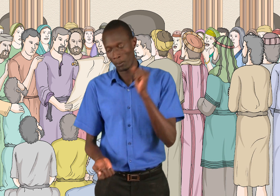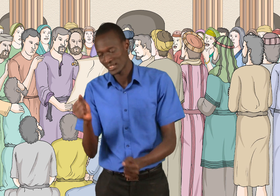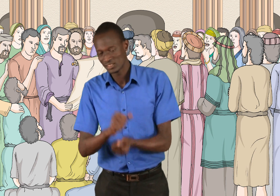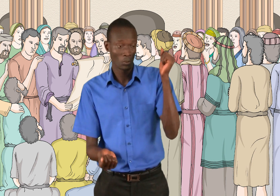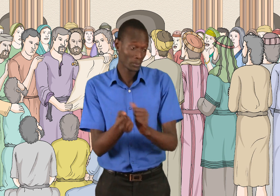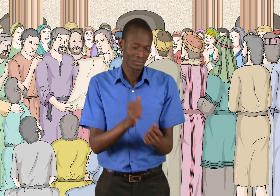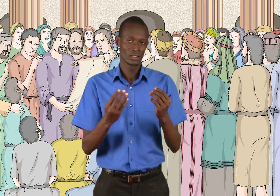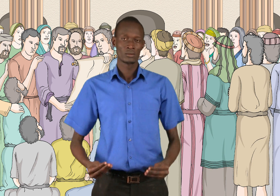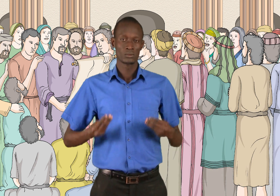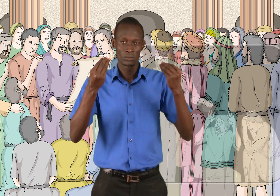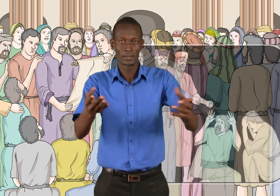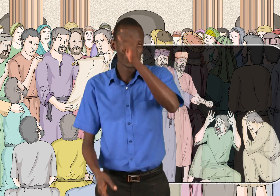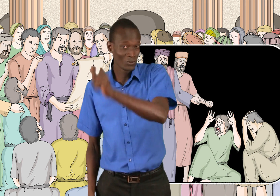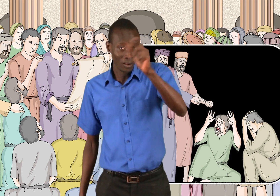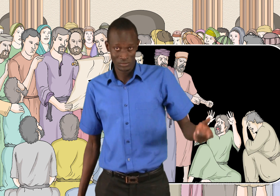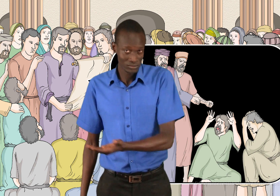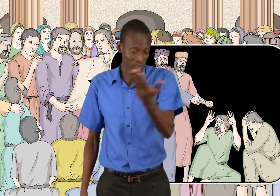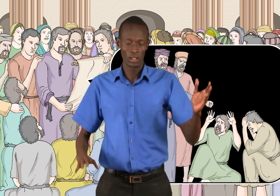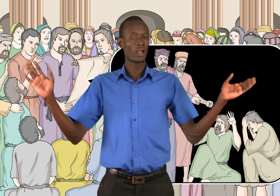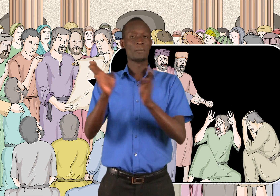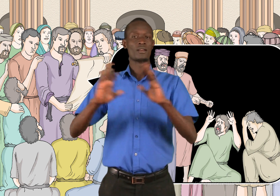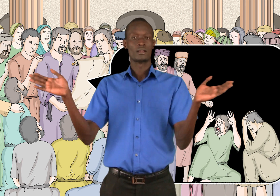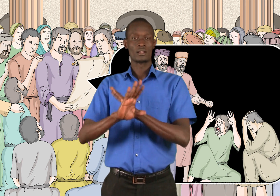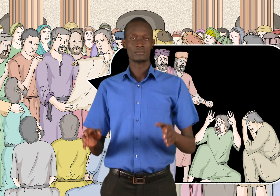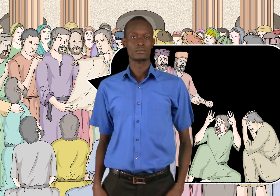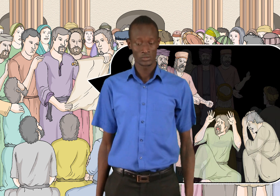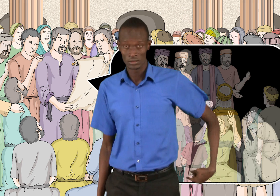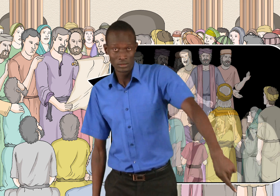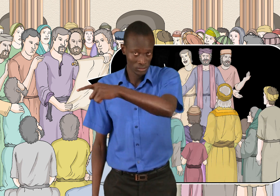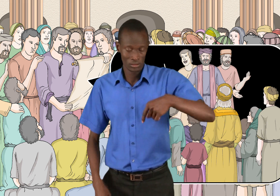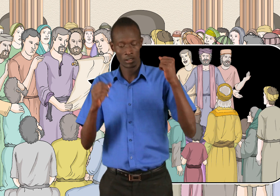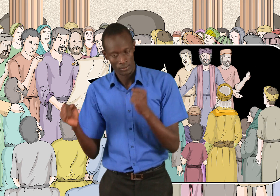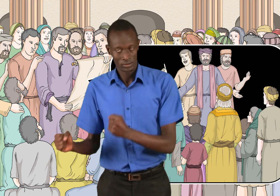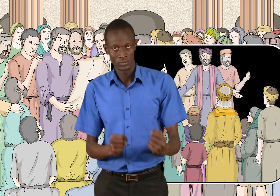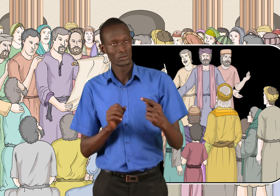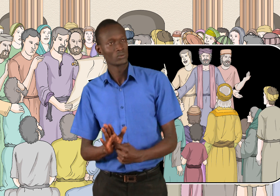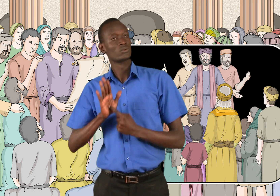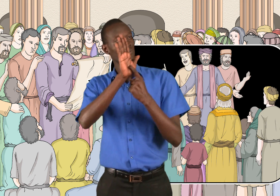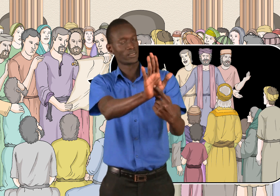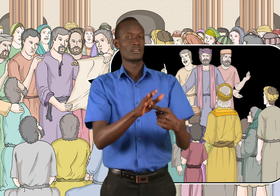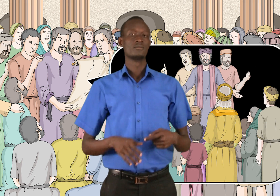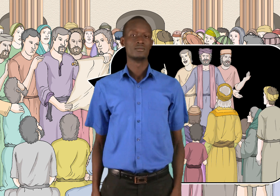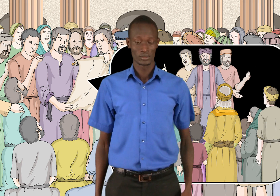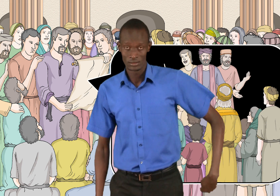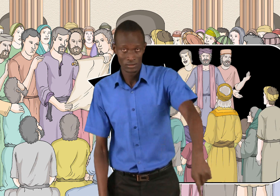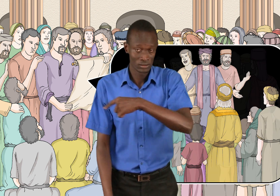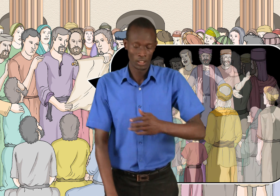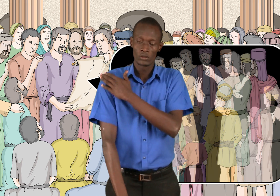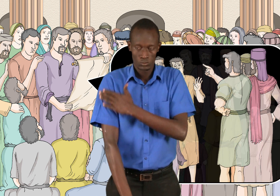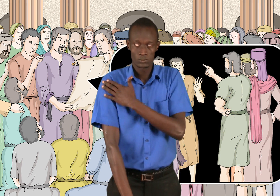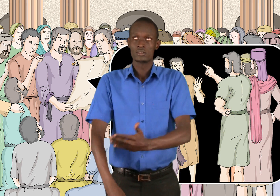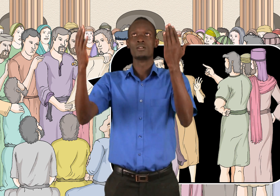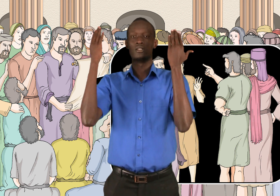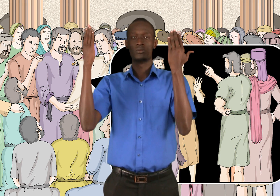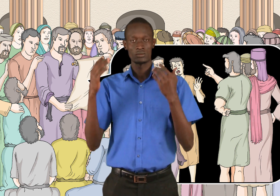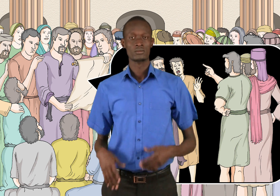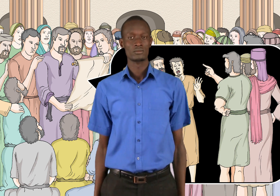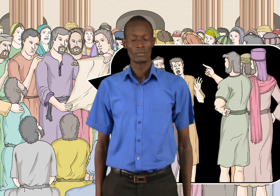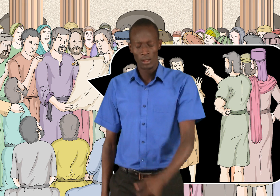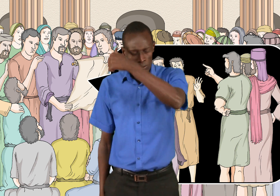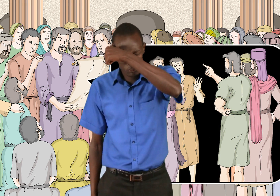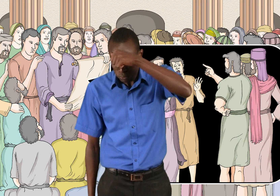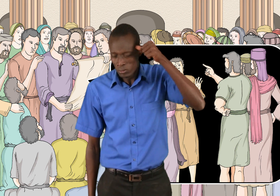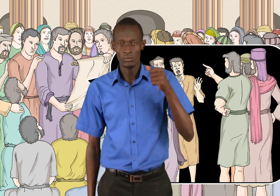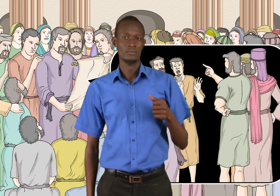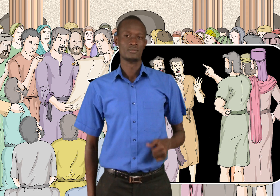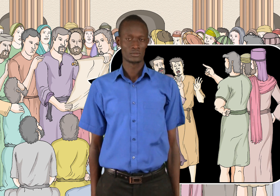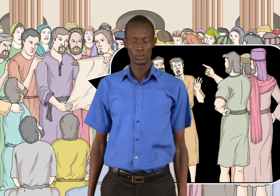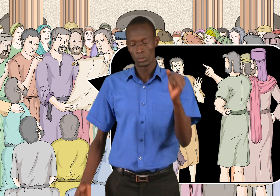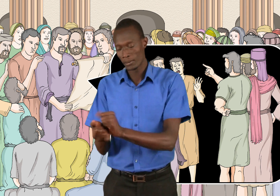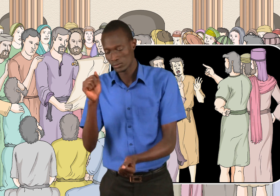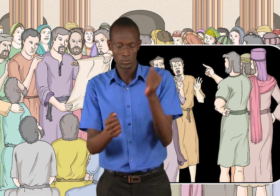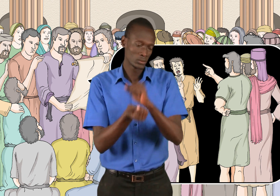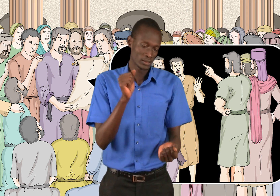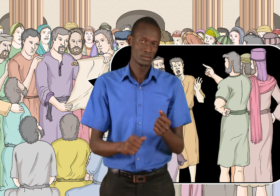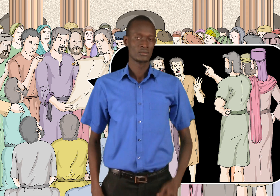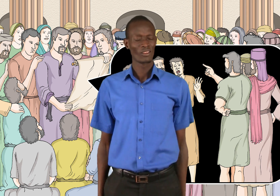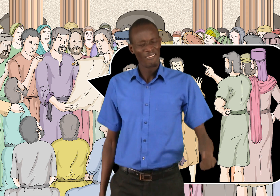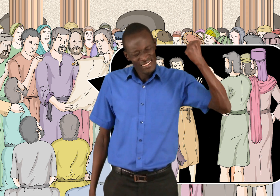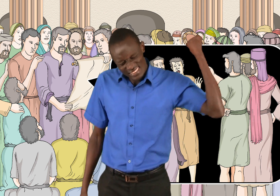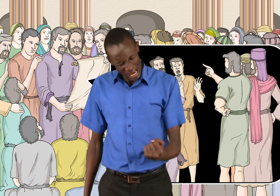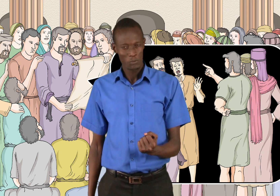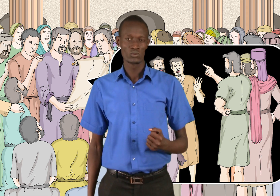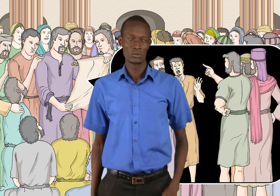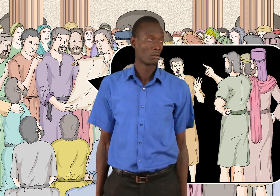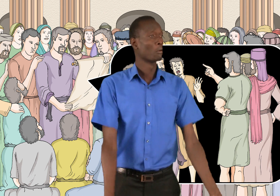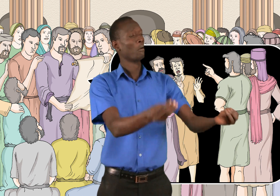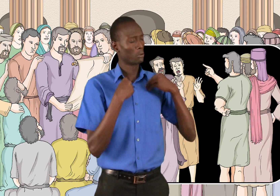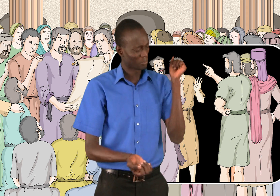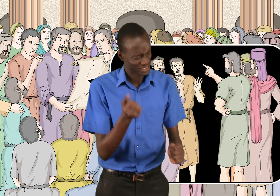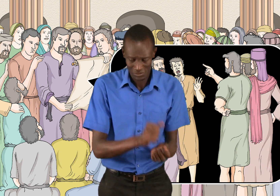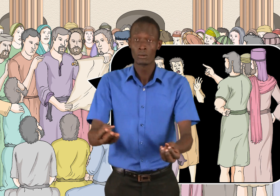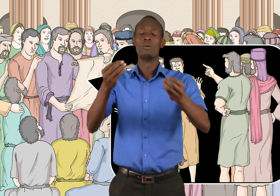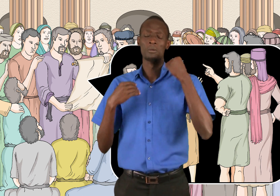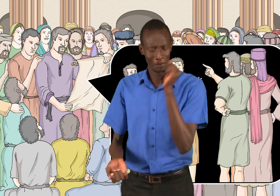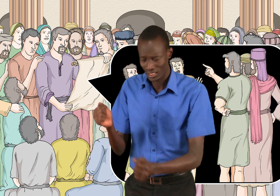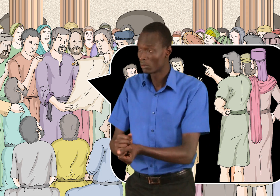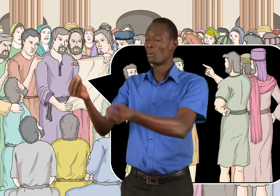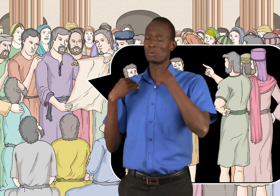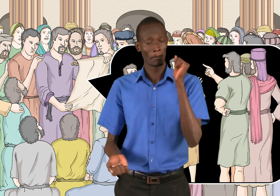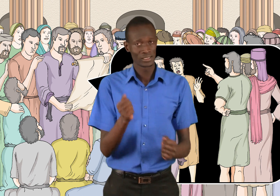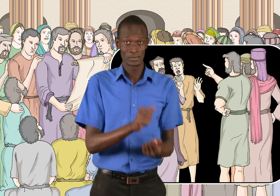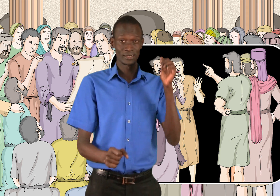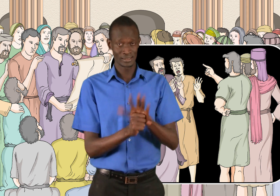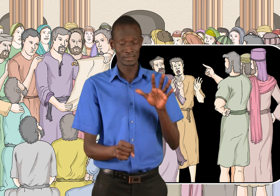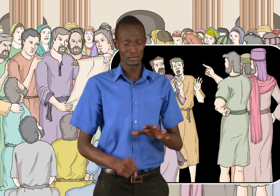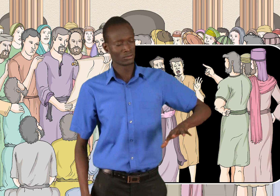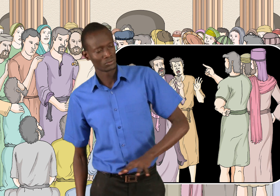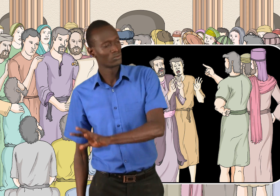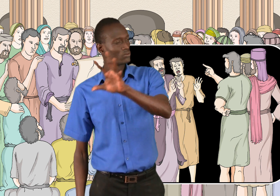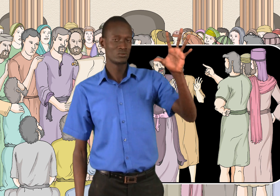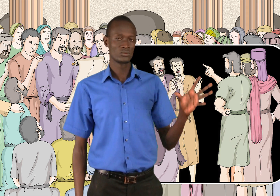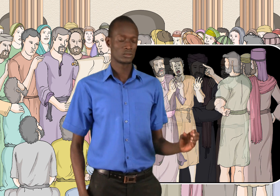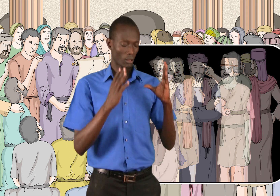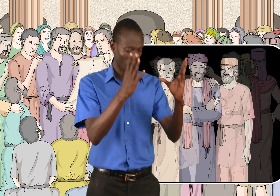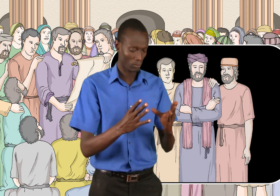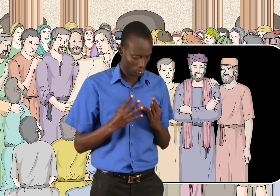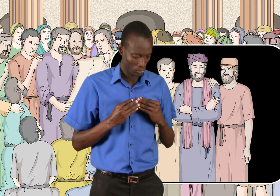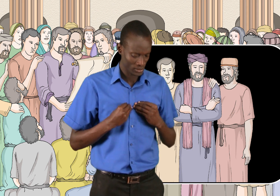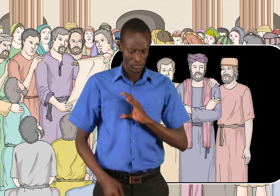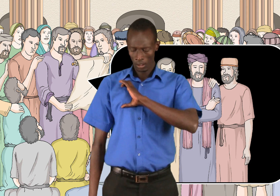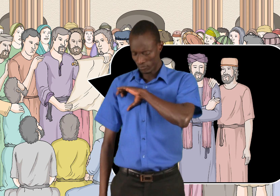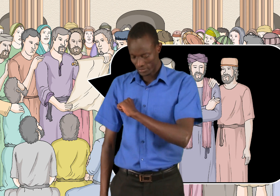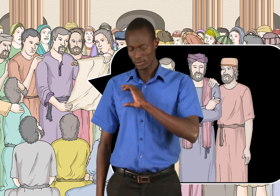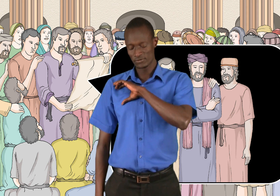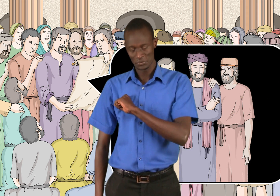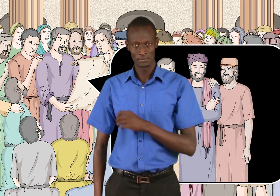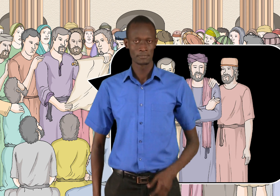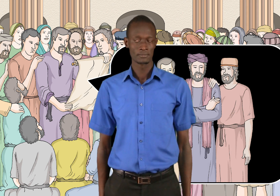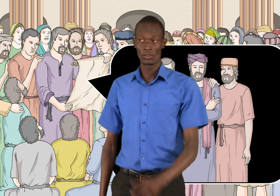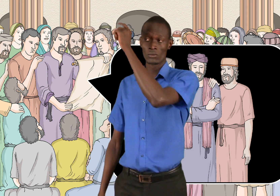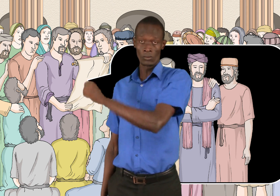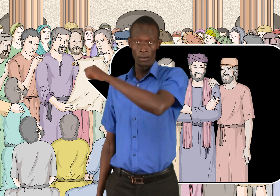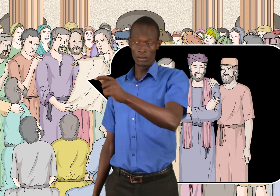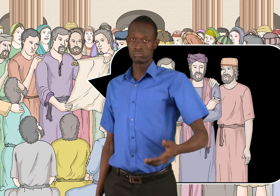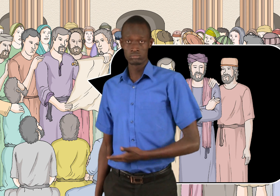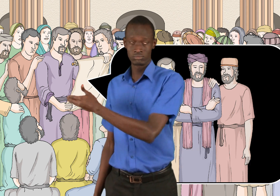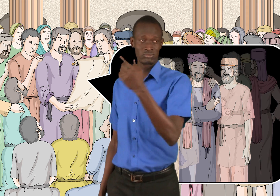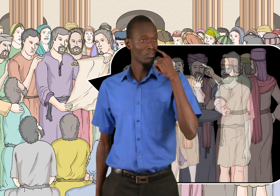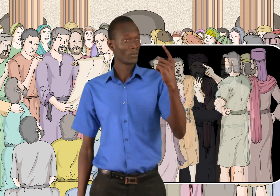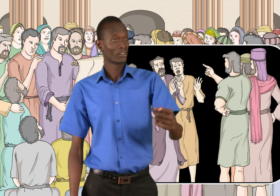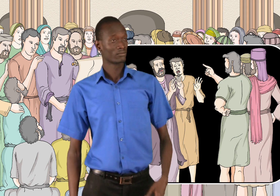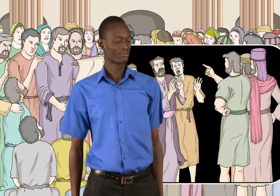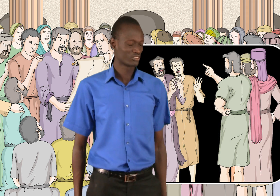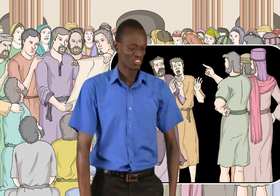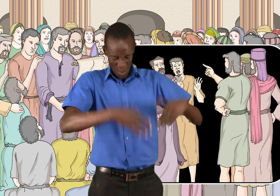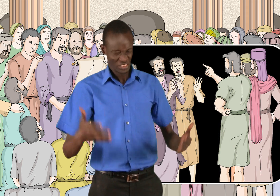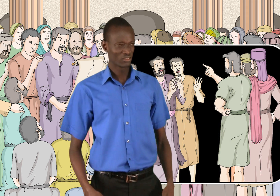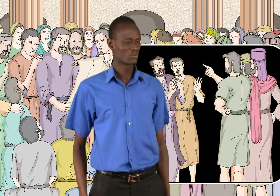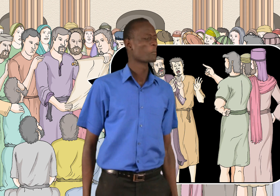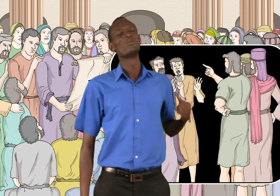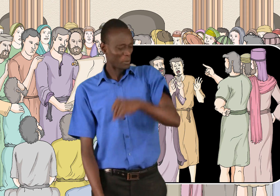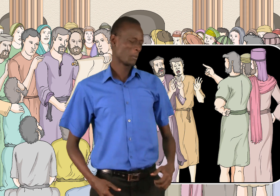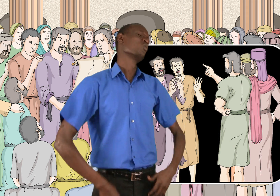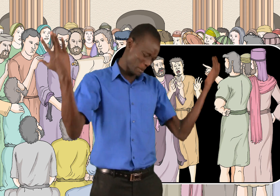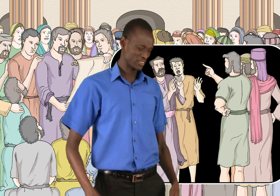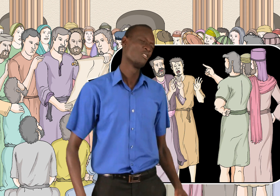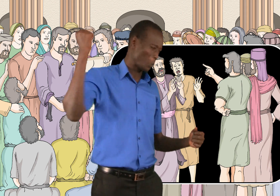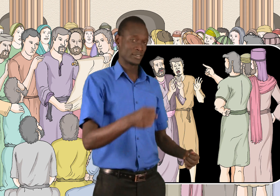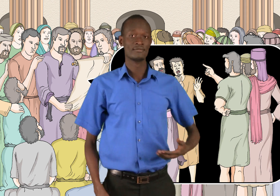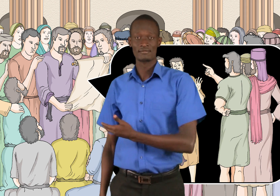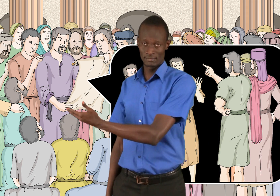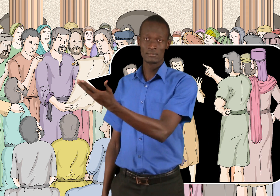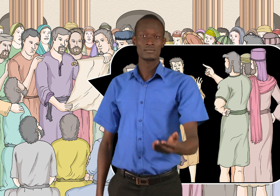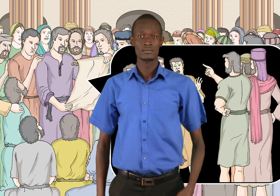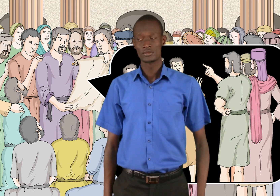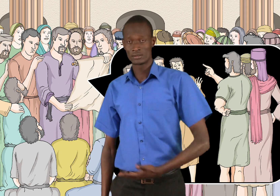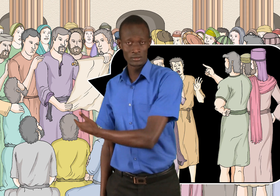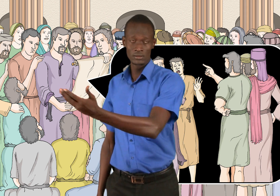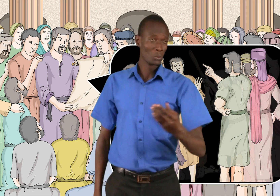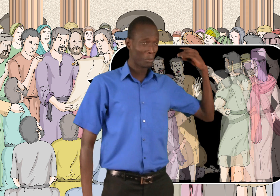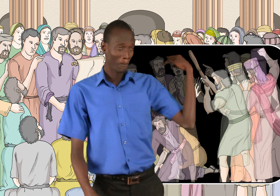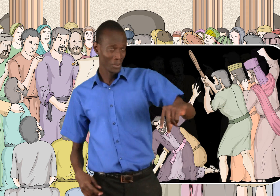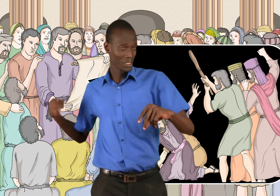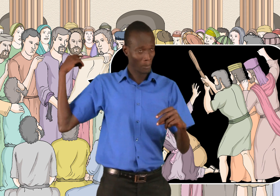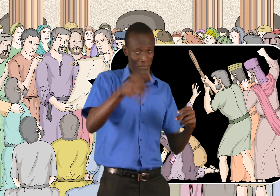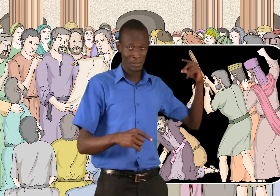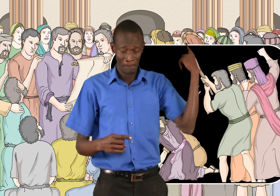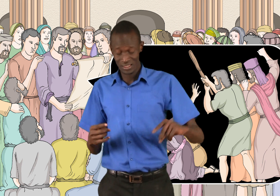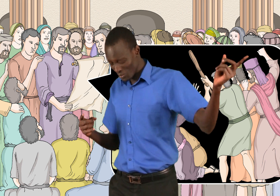in troubles, hardships, and calamities;